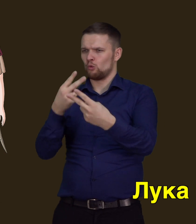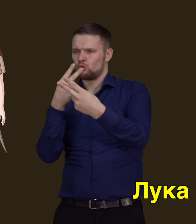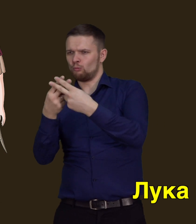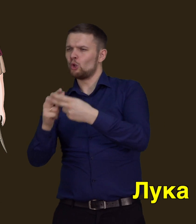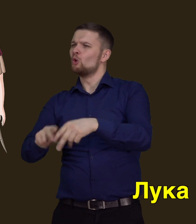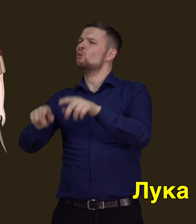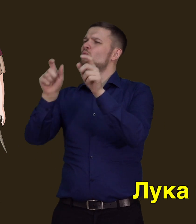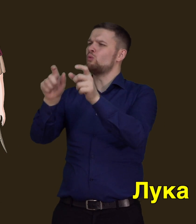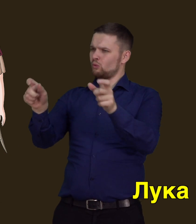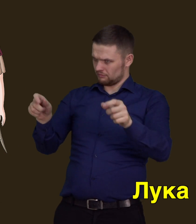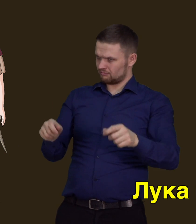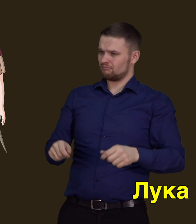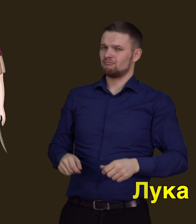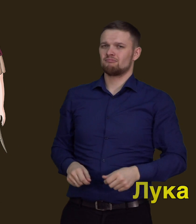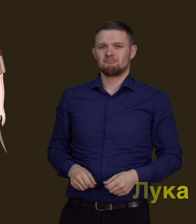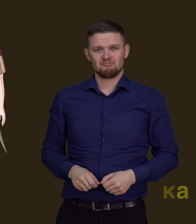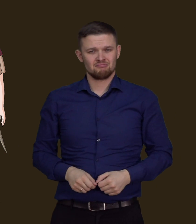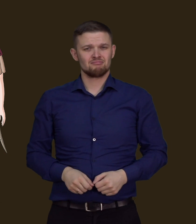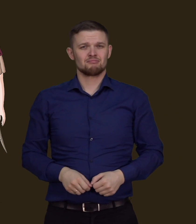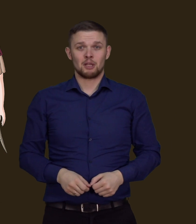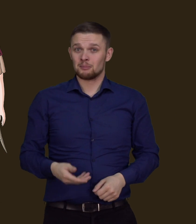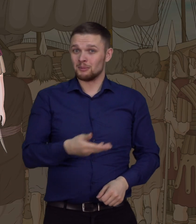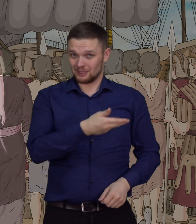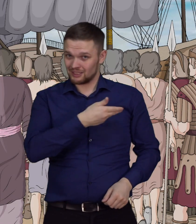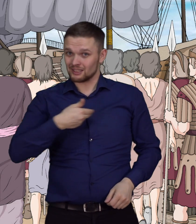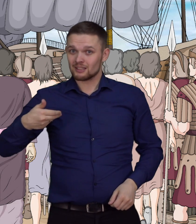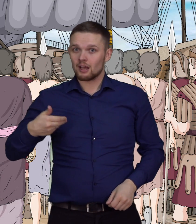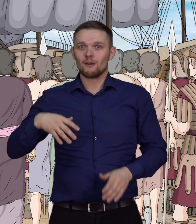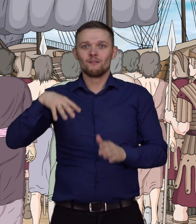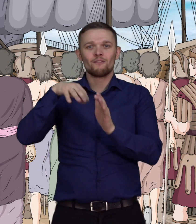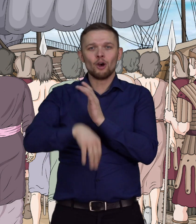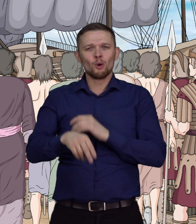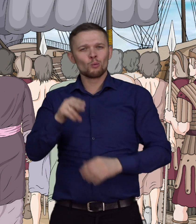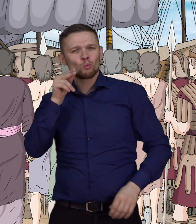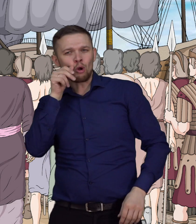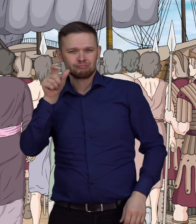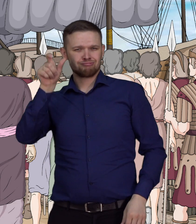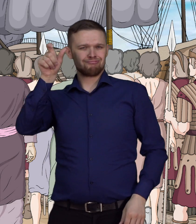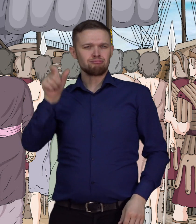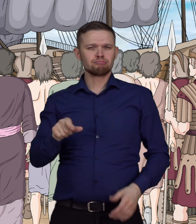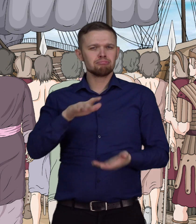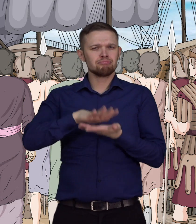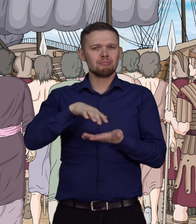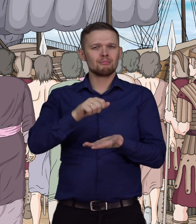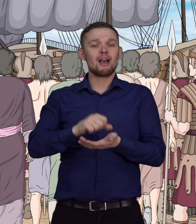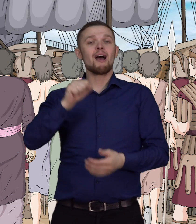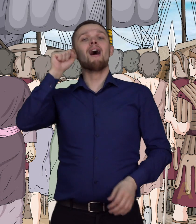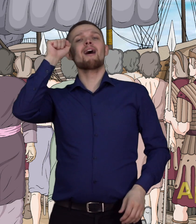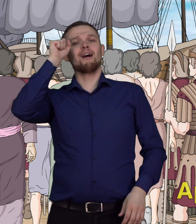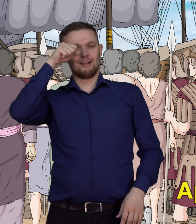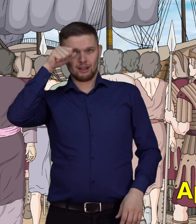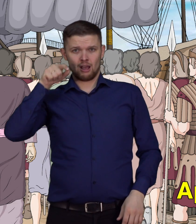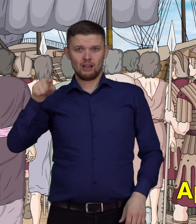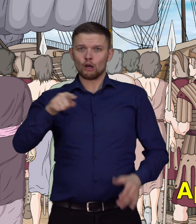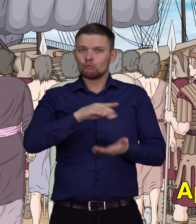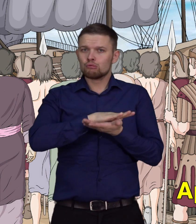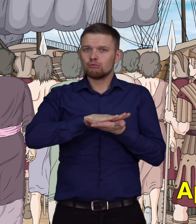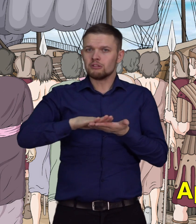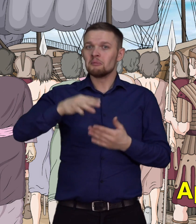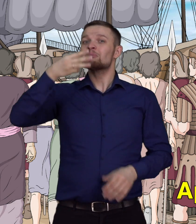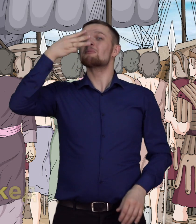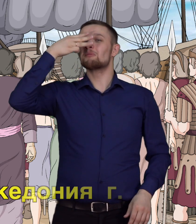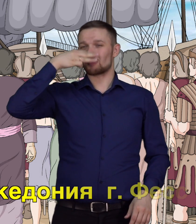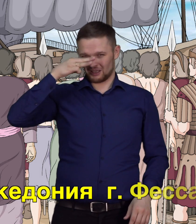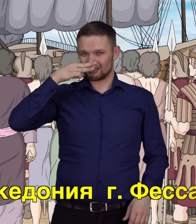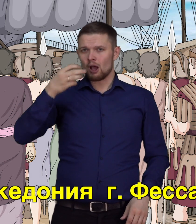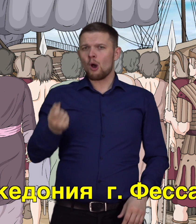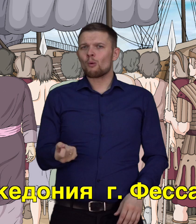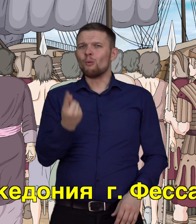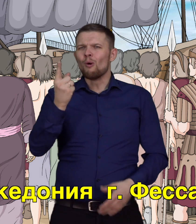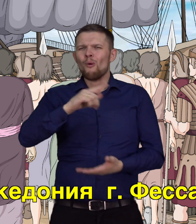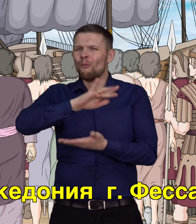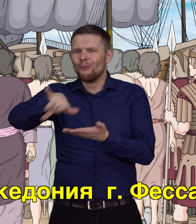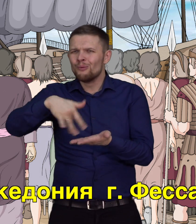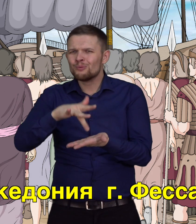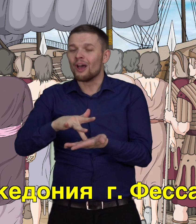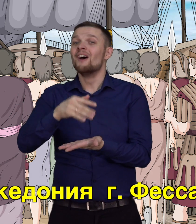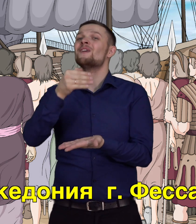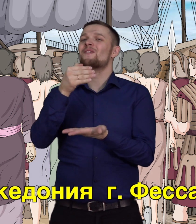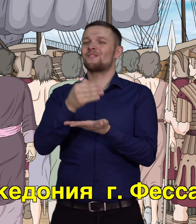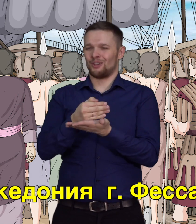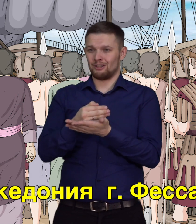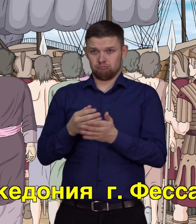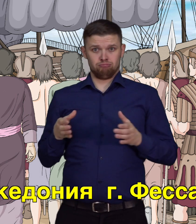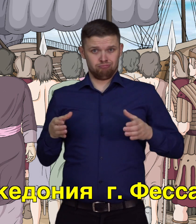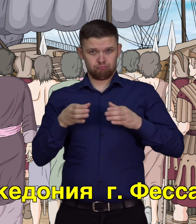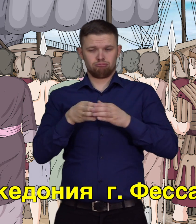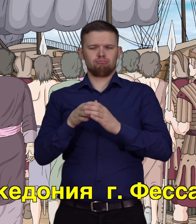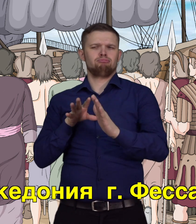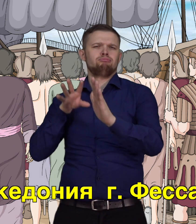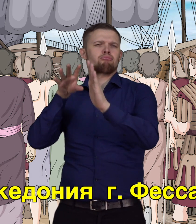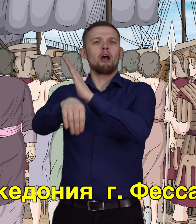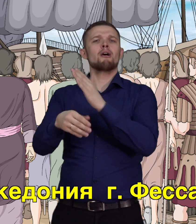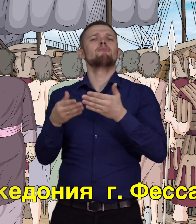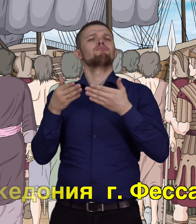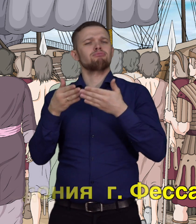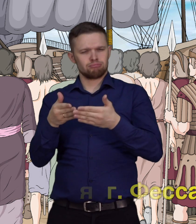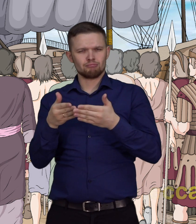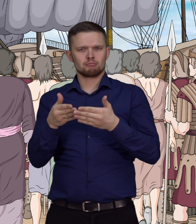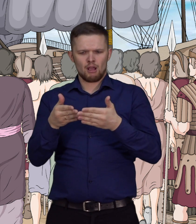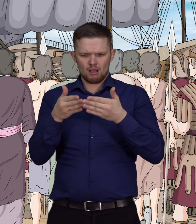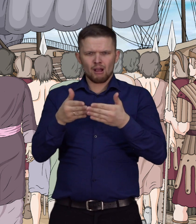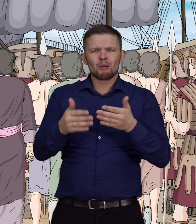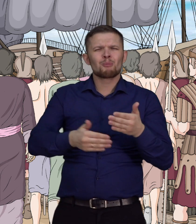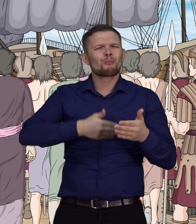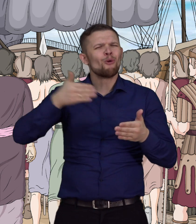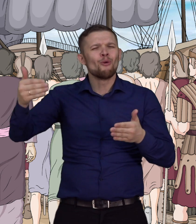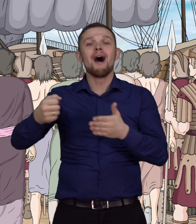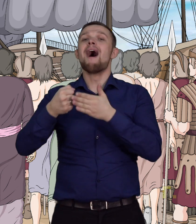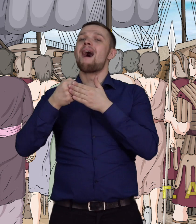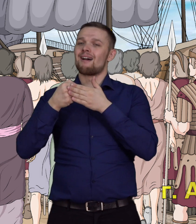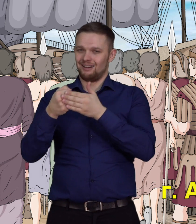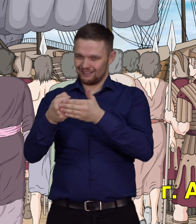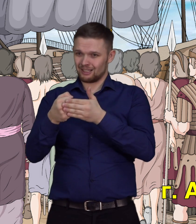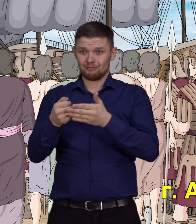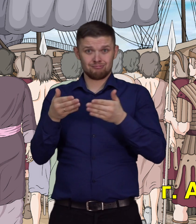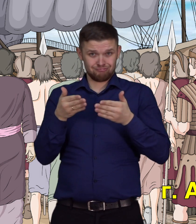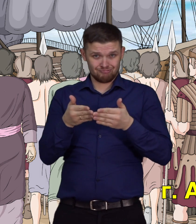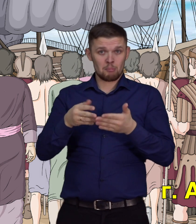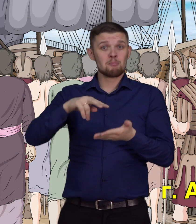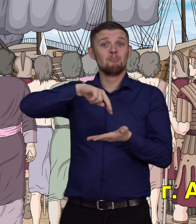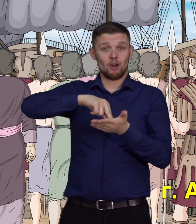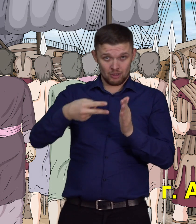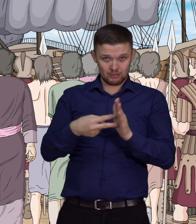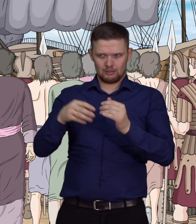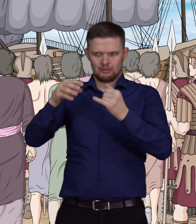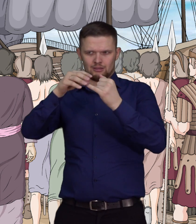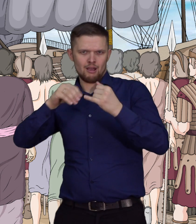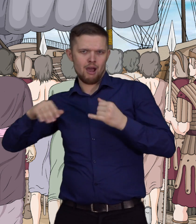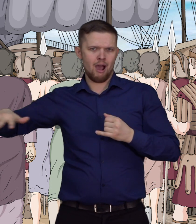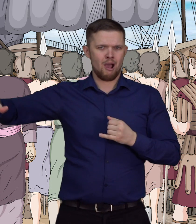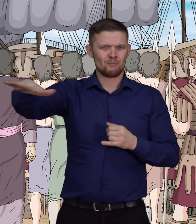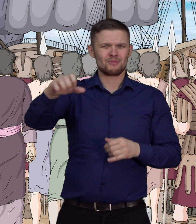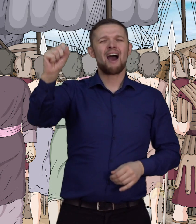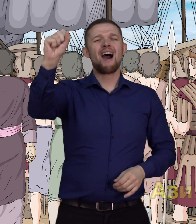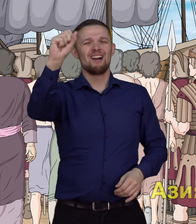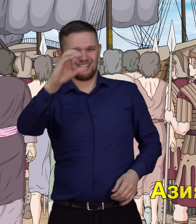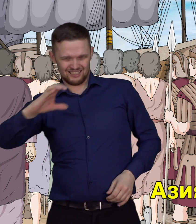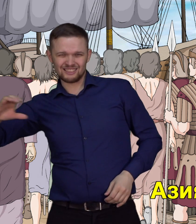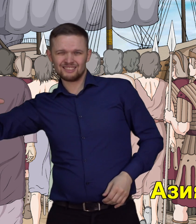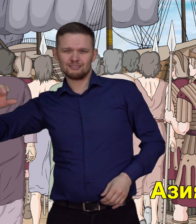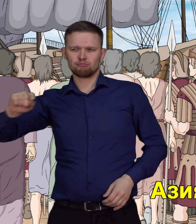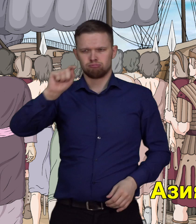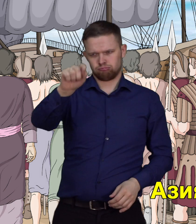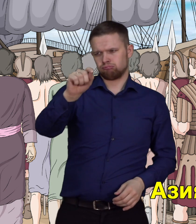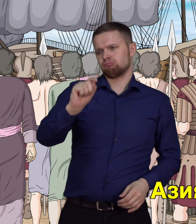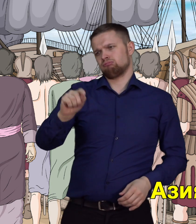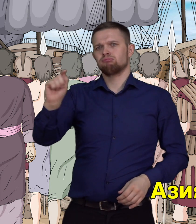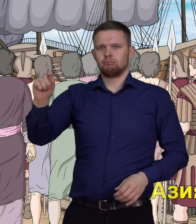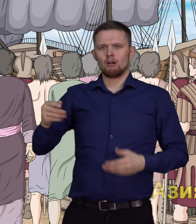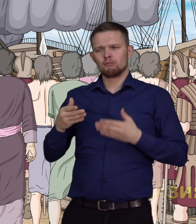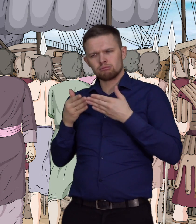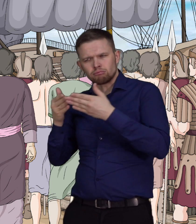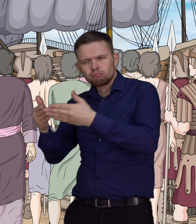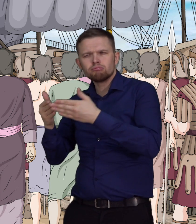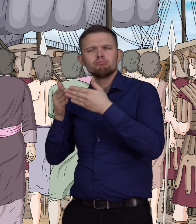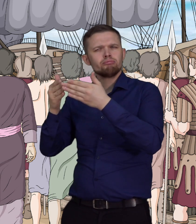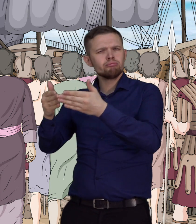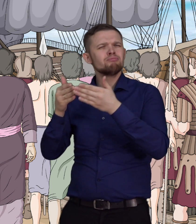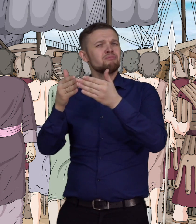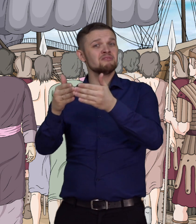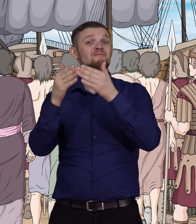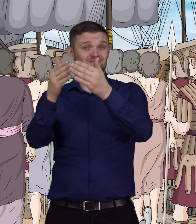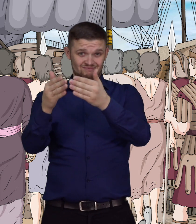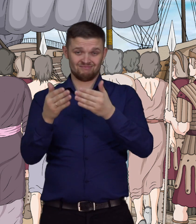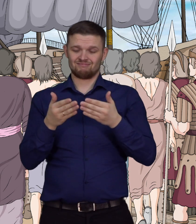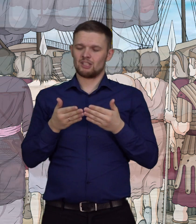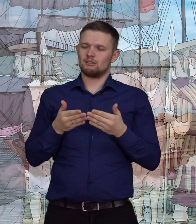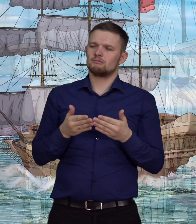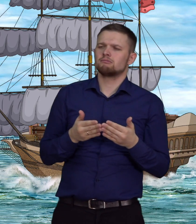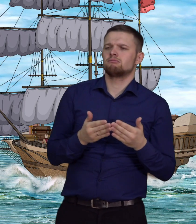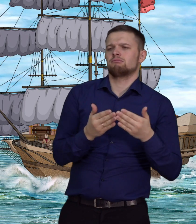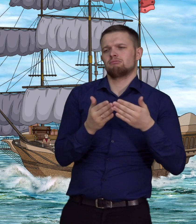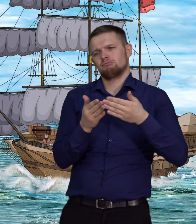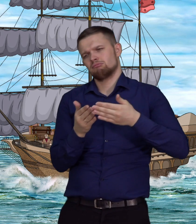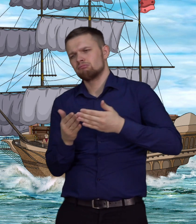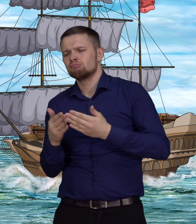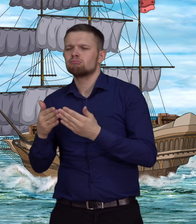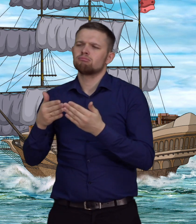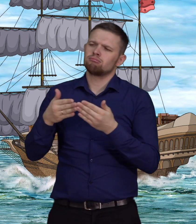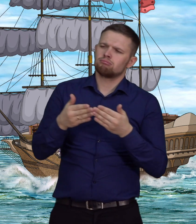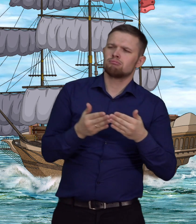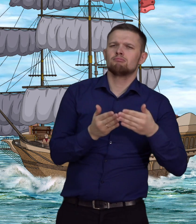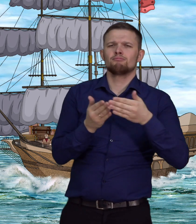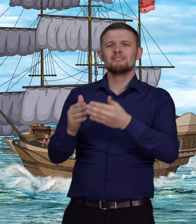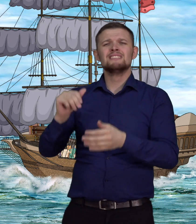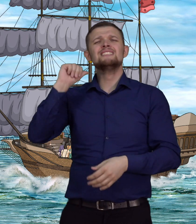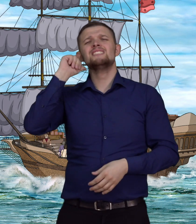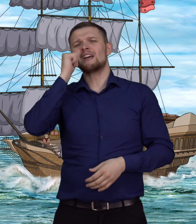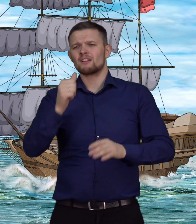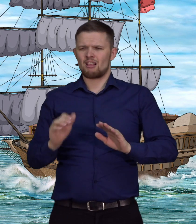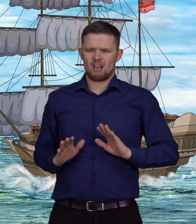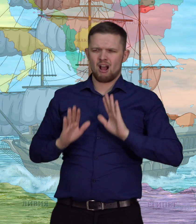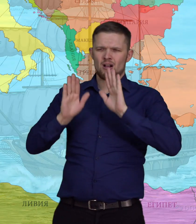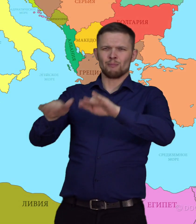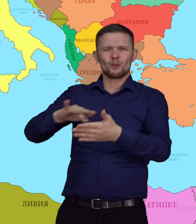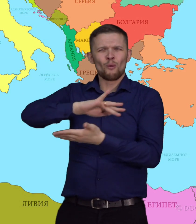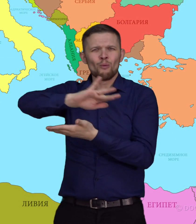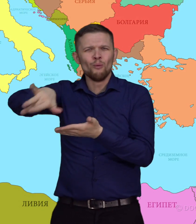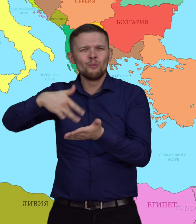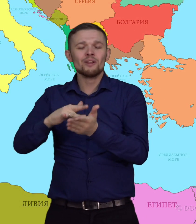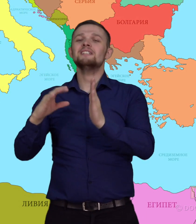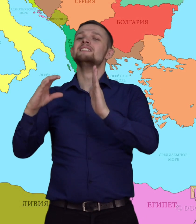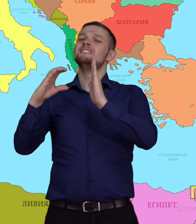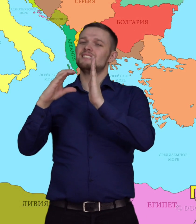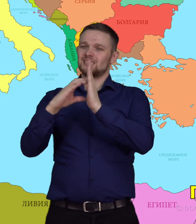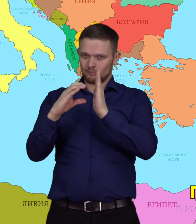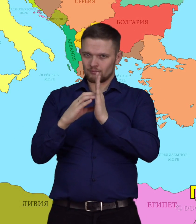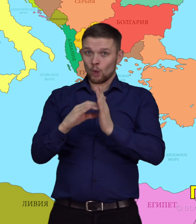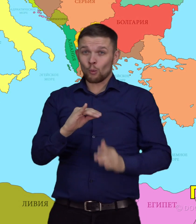We boarded an Adramyttian ship about to sail for ports along the coast of Asia, and we put out to sea. Aristarchus, a Macedonian from Thessalonica, was with us.